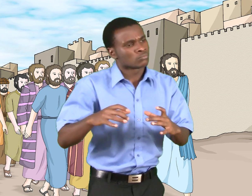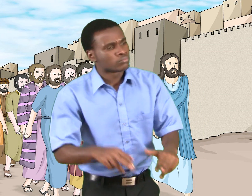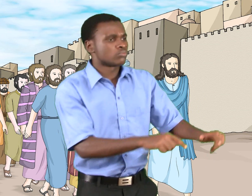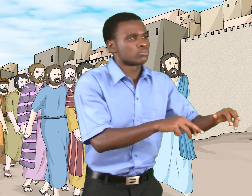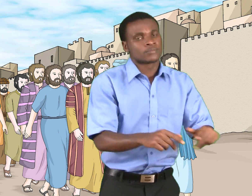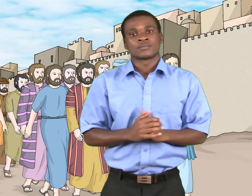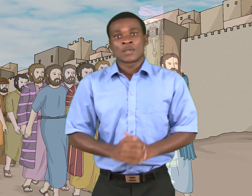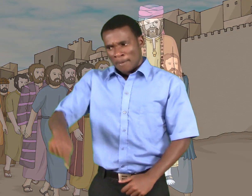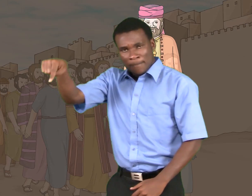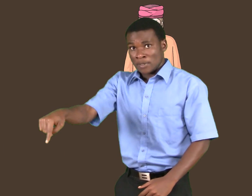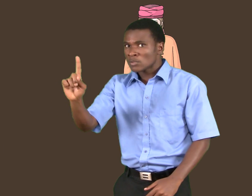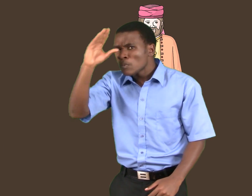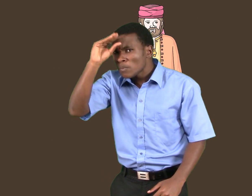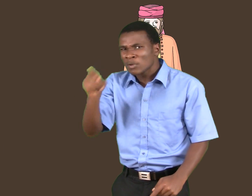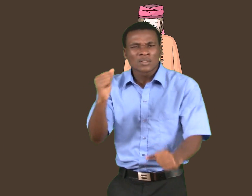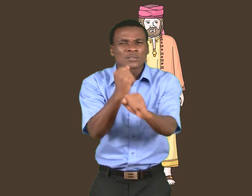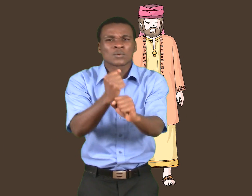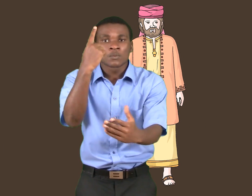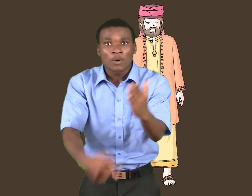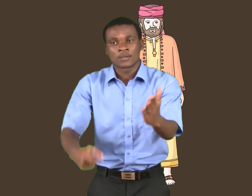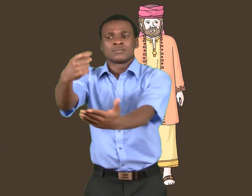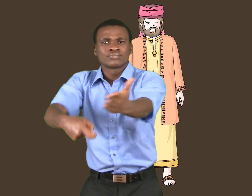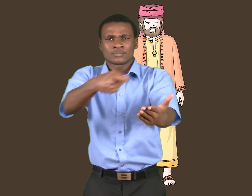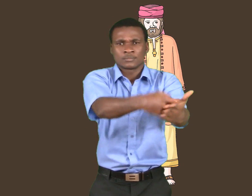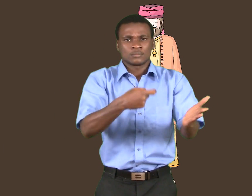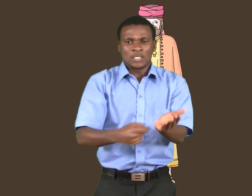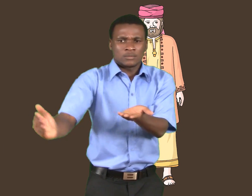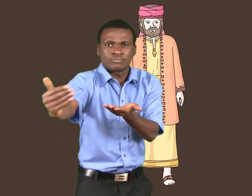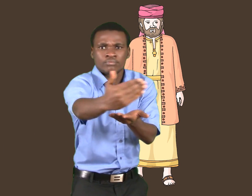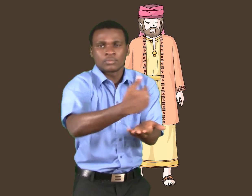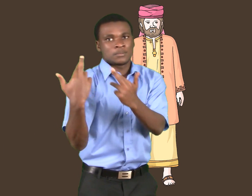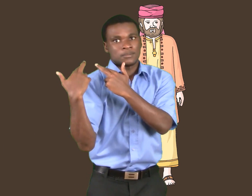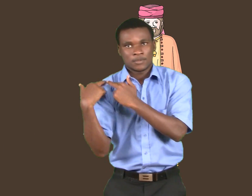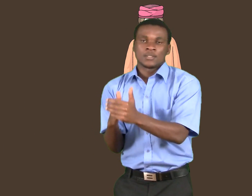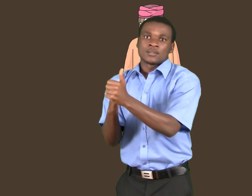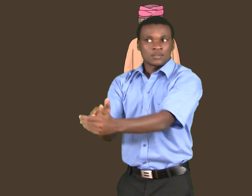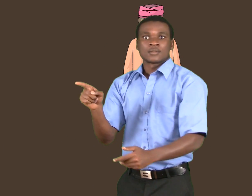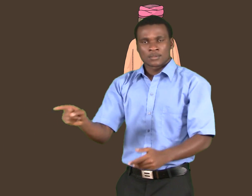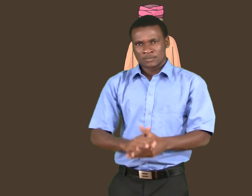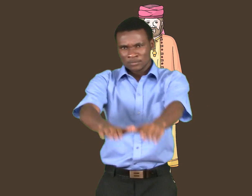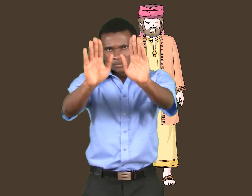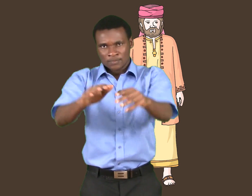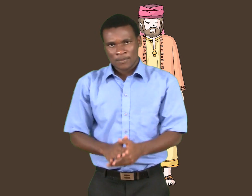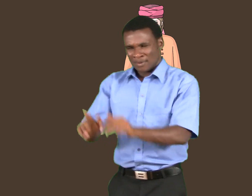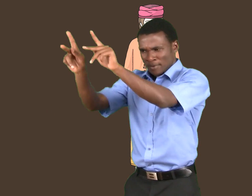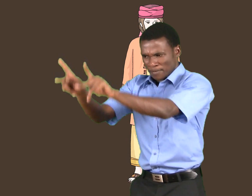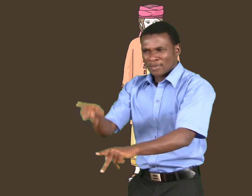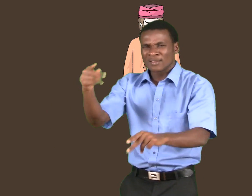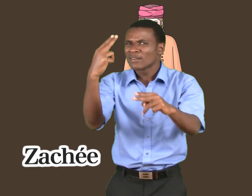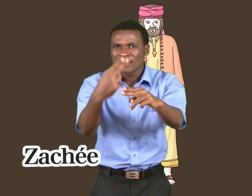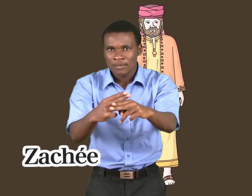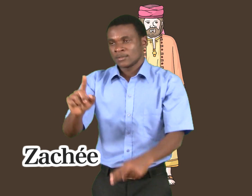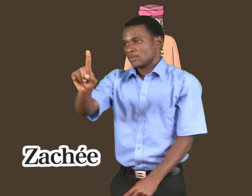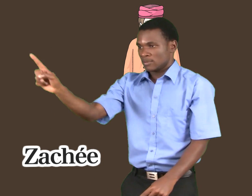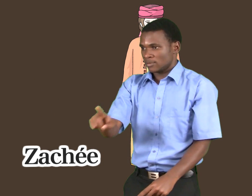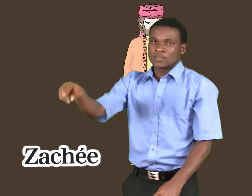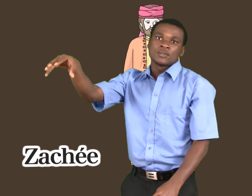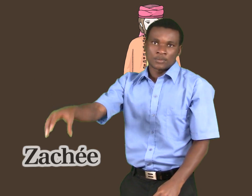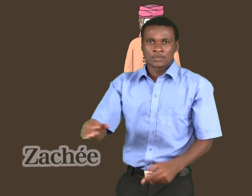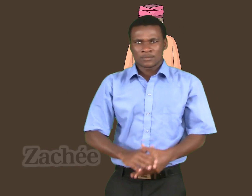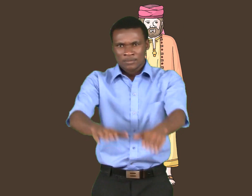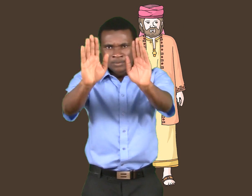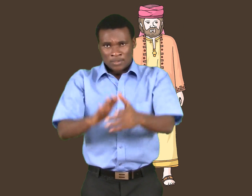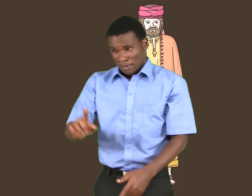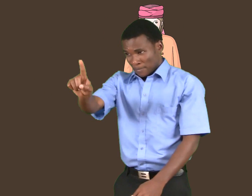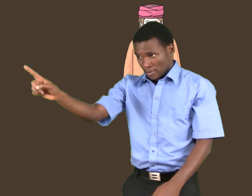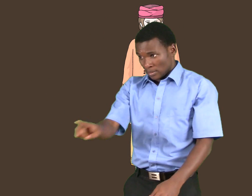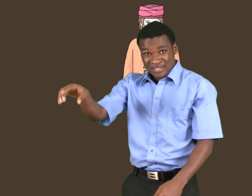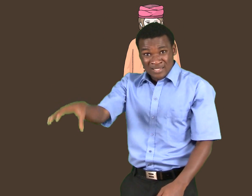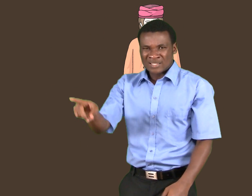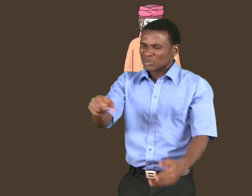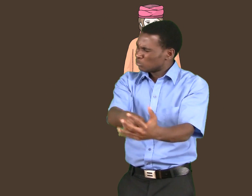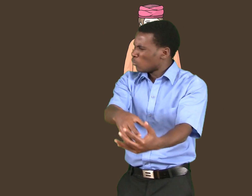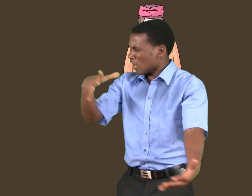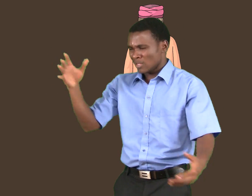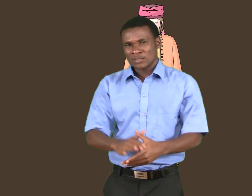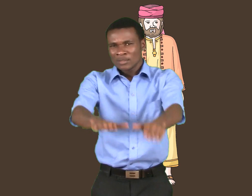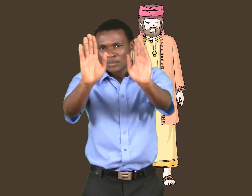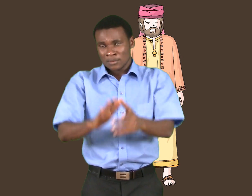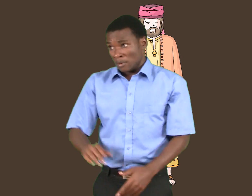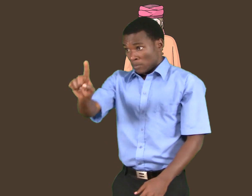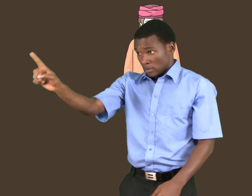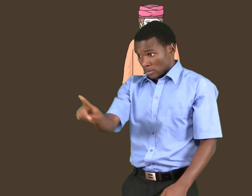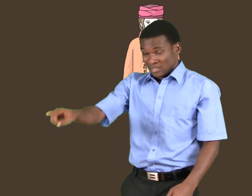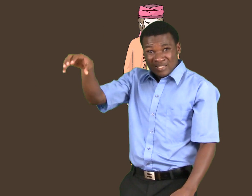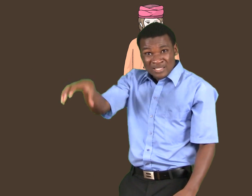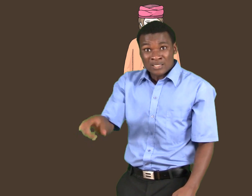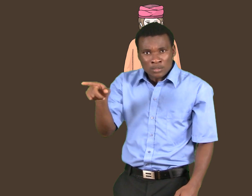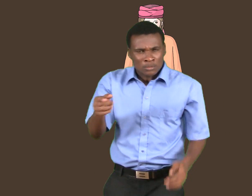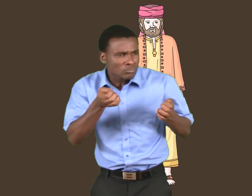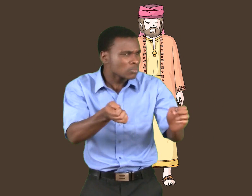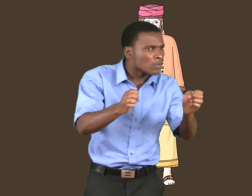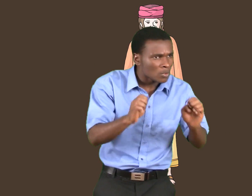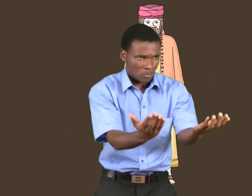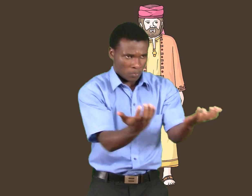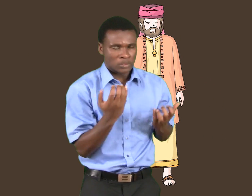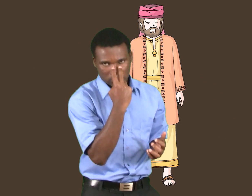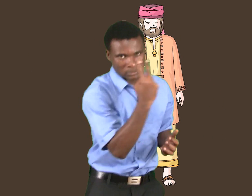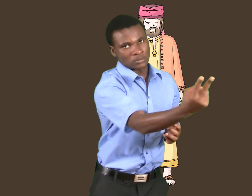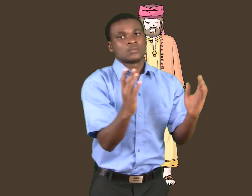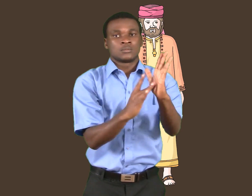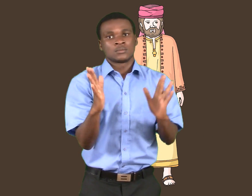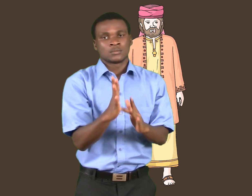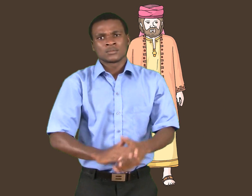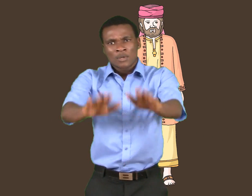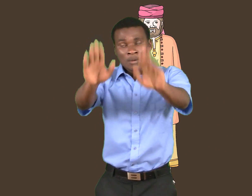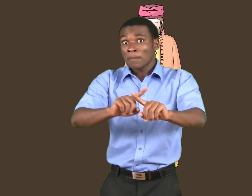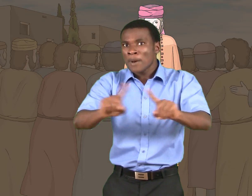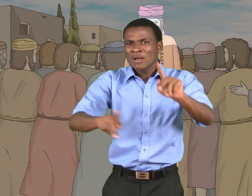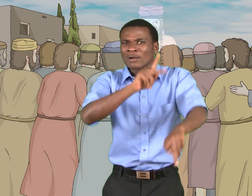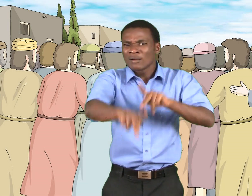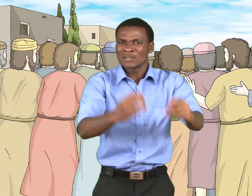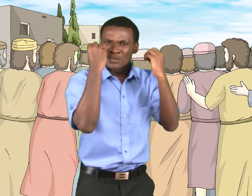And there was a man named Zacchaeus, a chief tax collector, who was very wealthy.